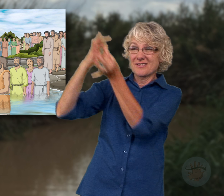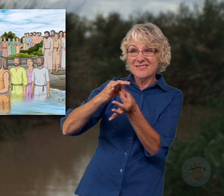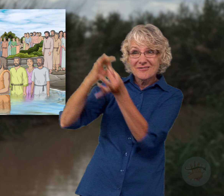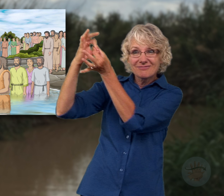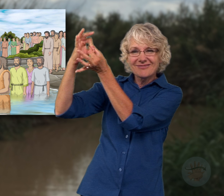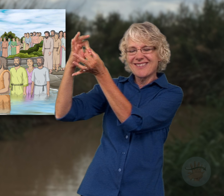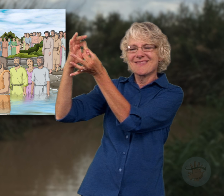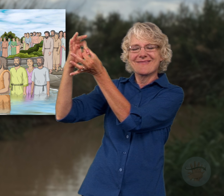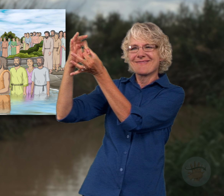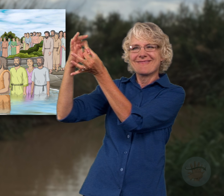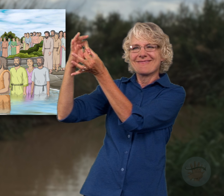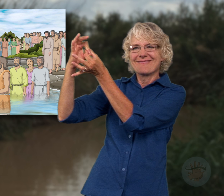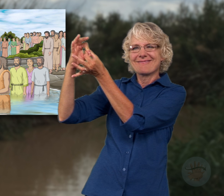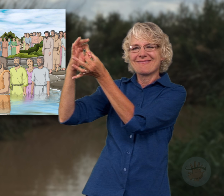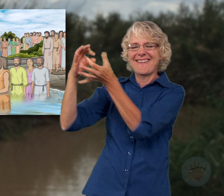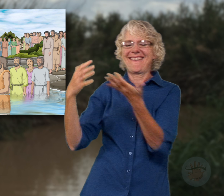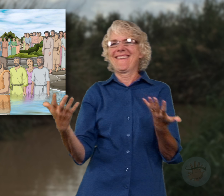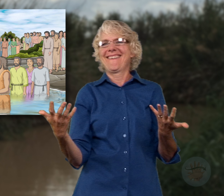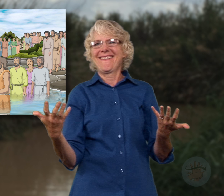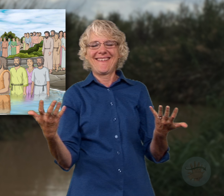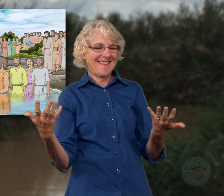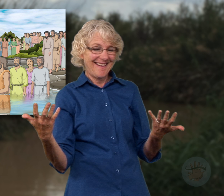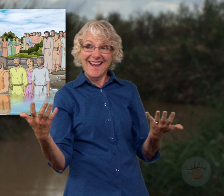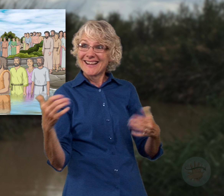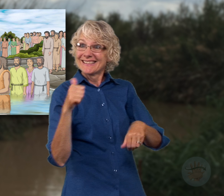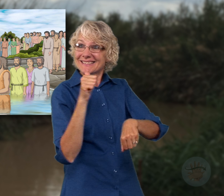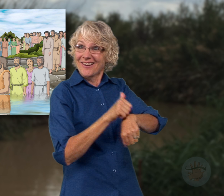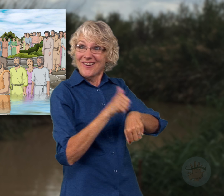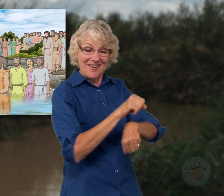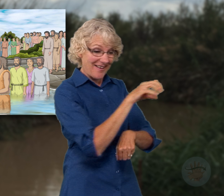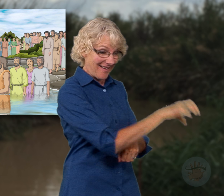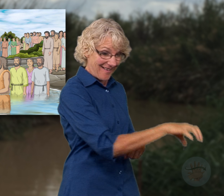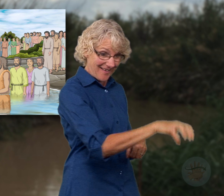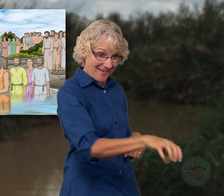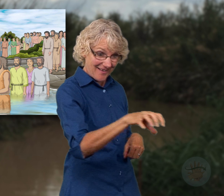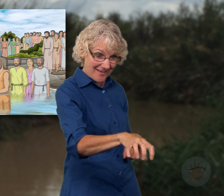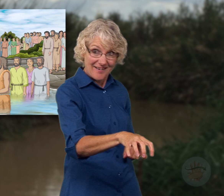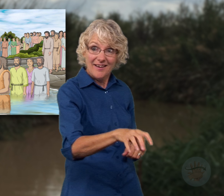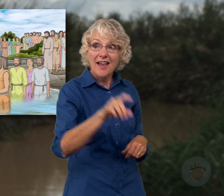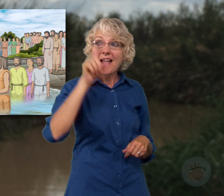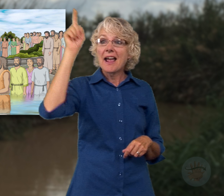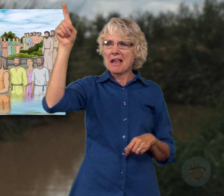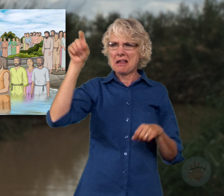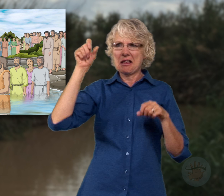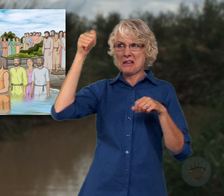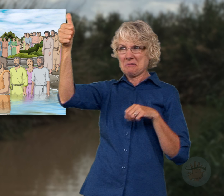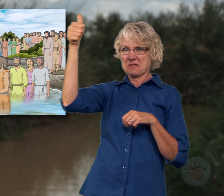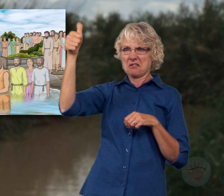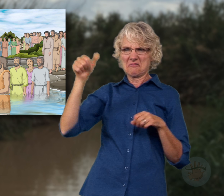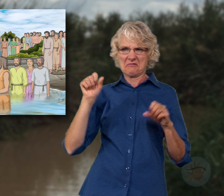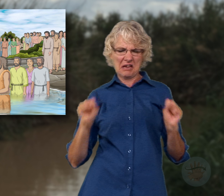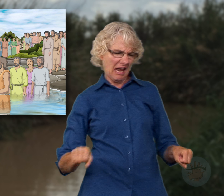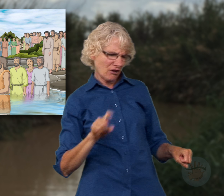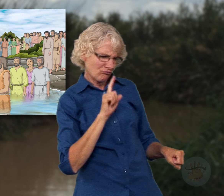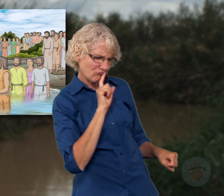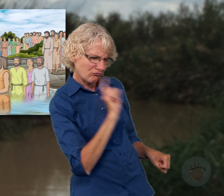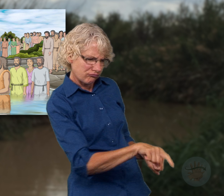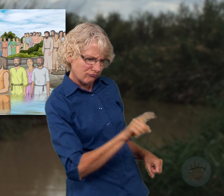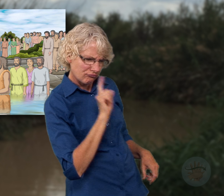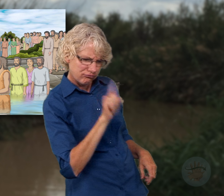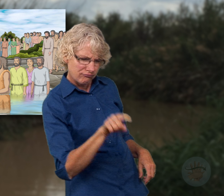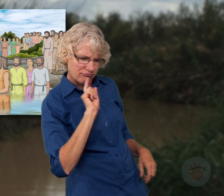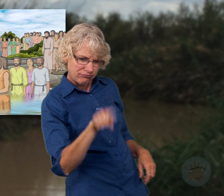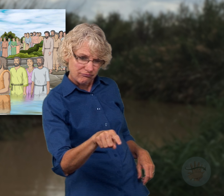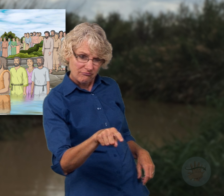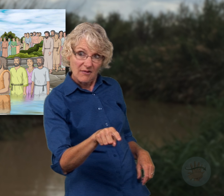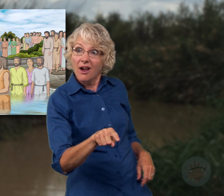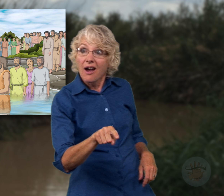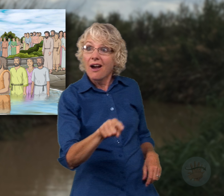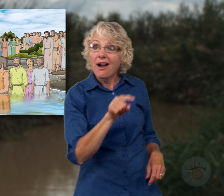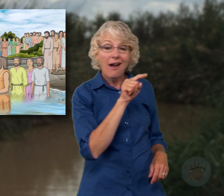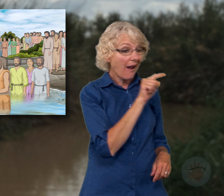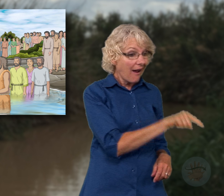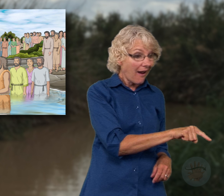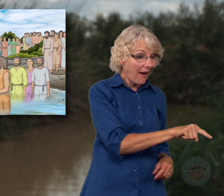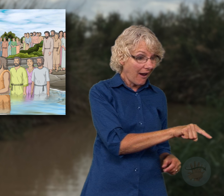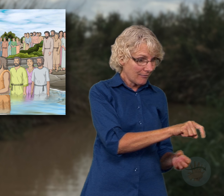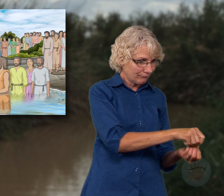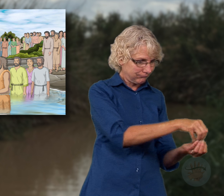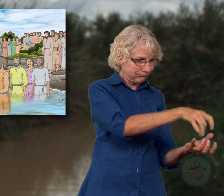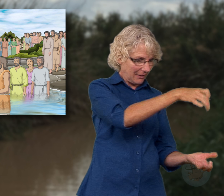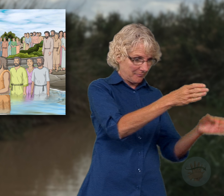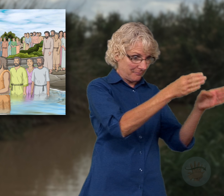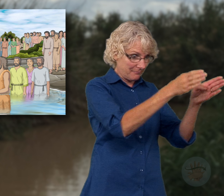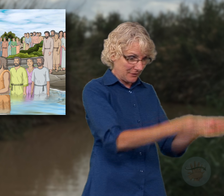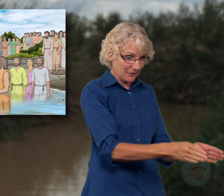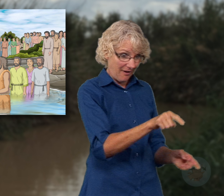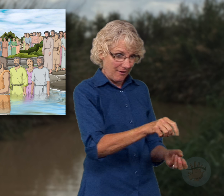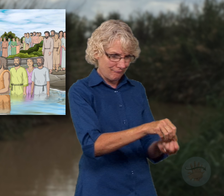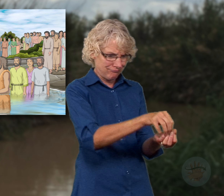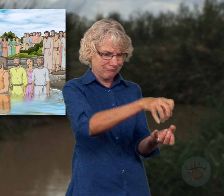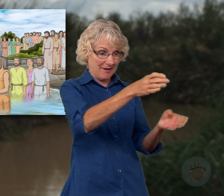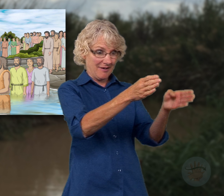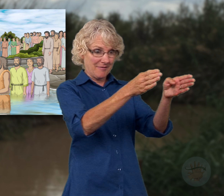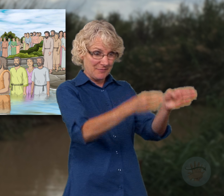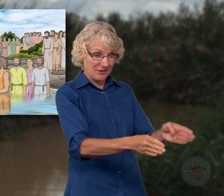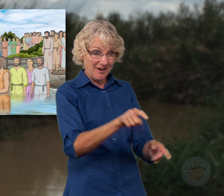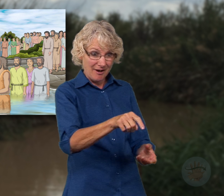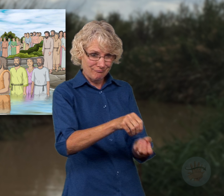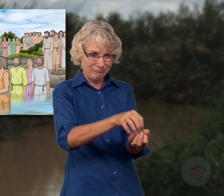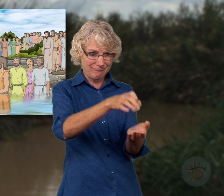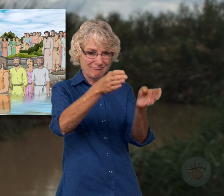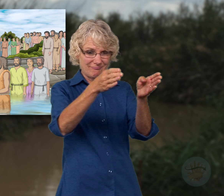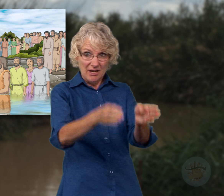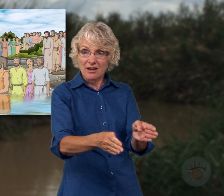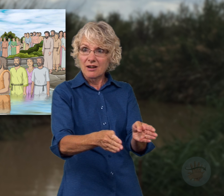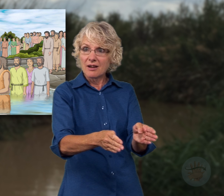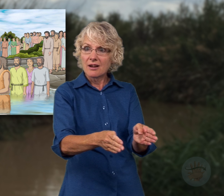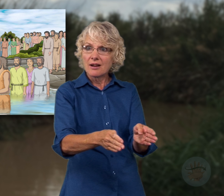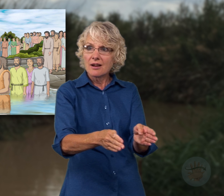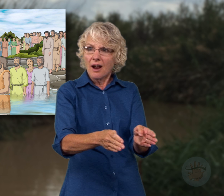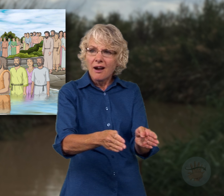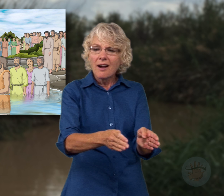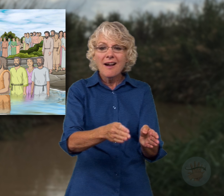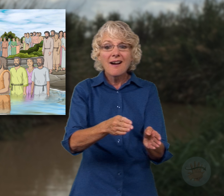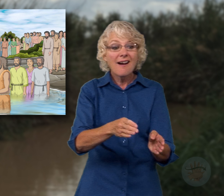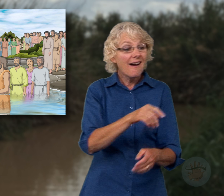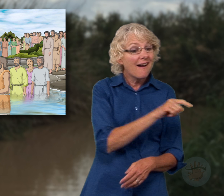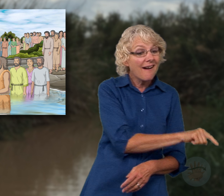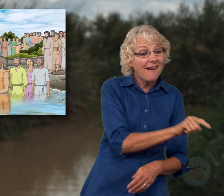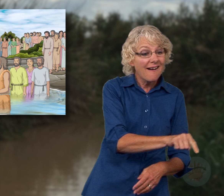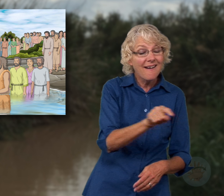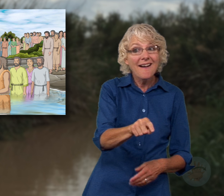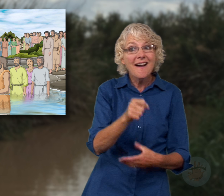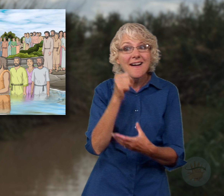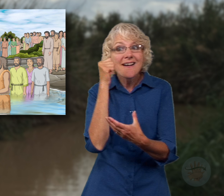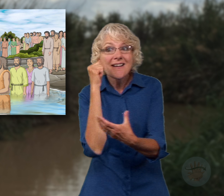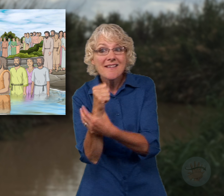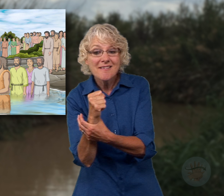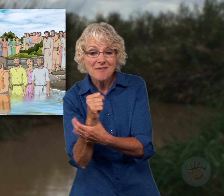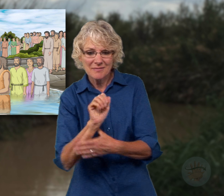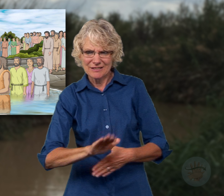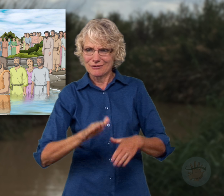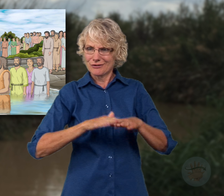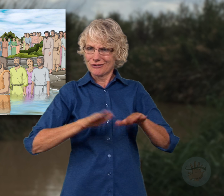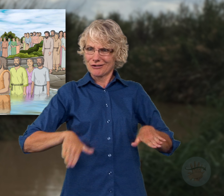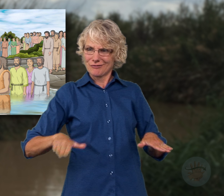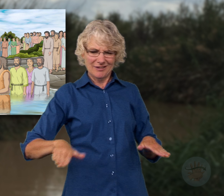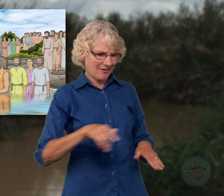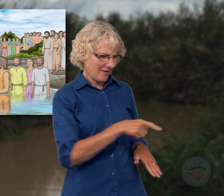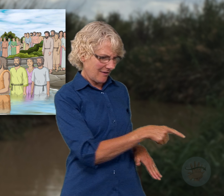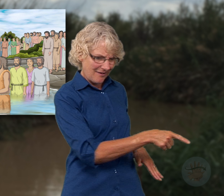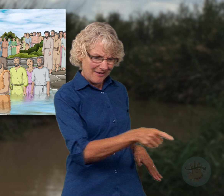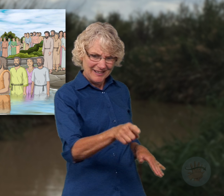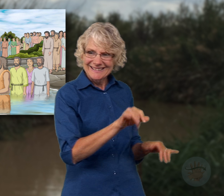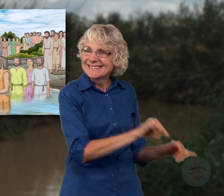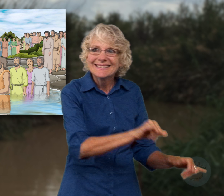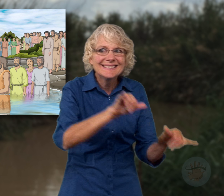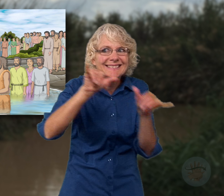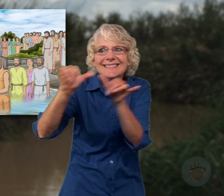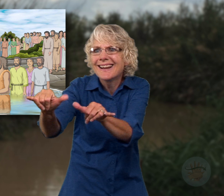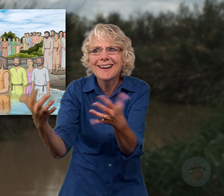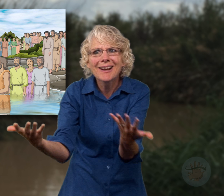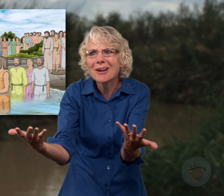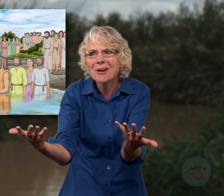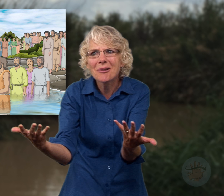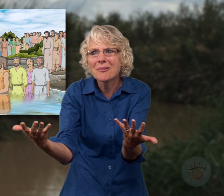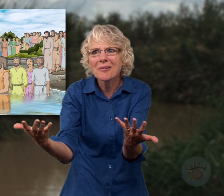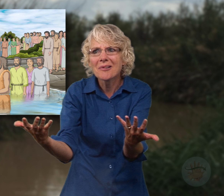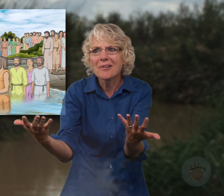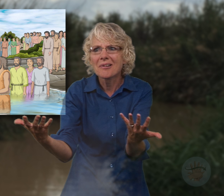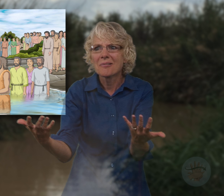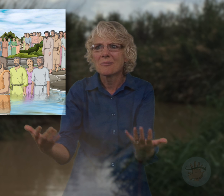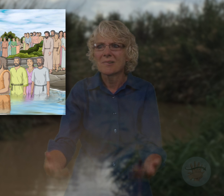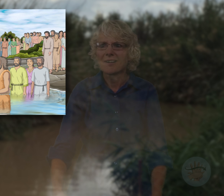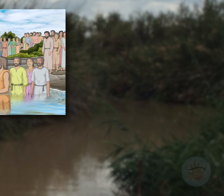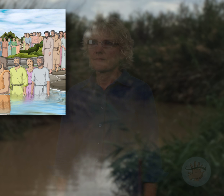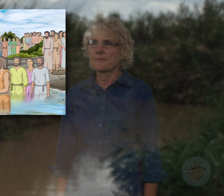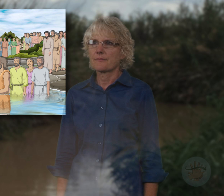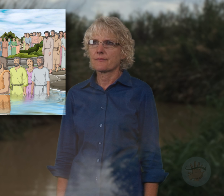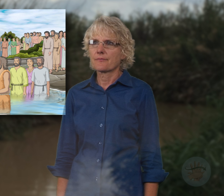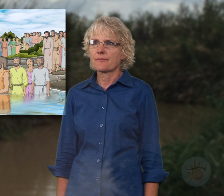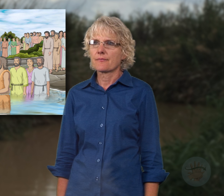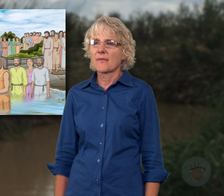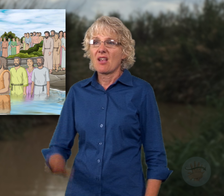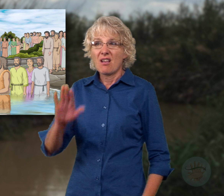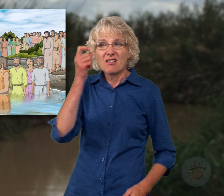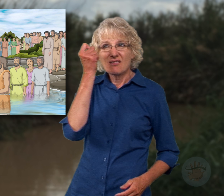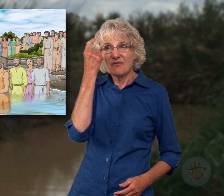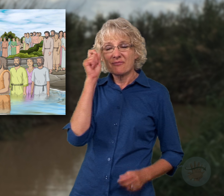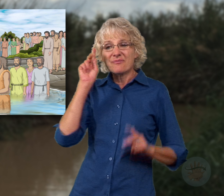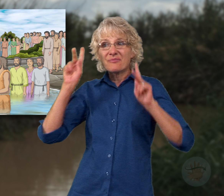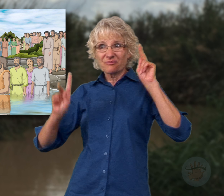The axe lies ready at the root of the trees, and every tree that does not produce good fruit will be cut down and thrown into the fire.